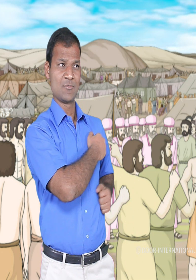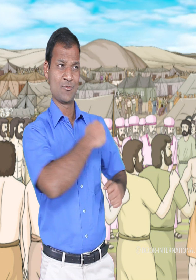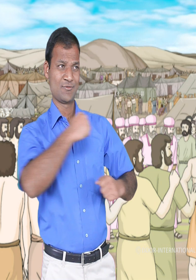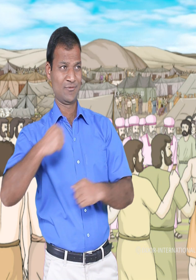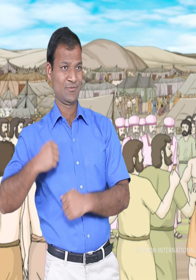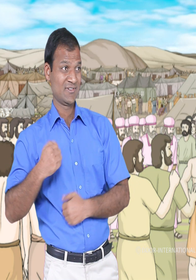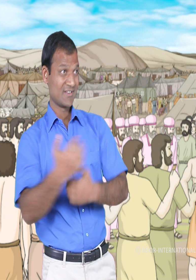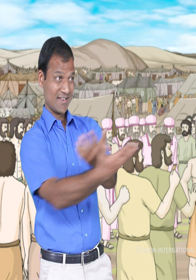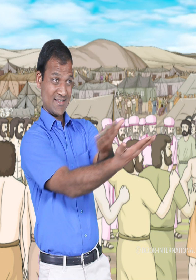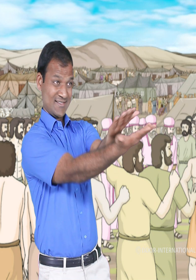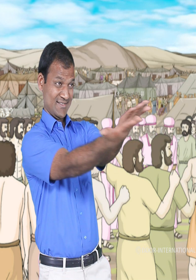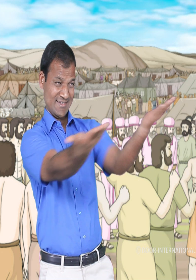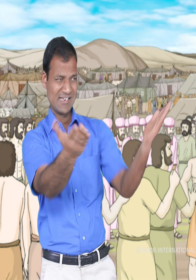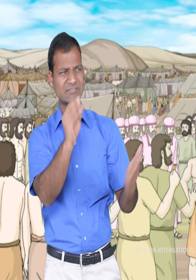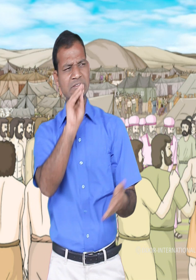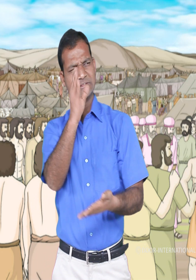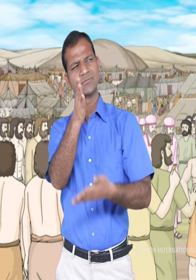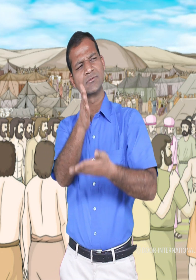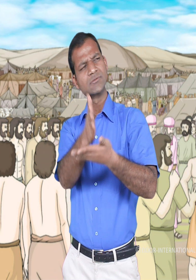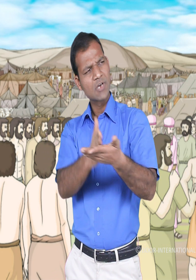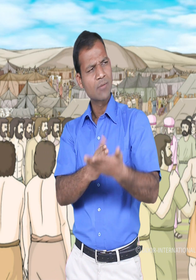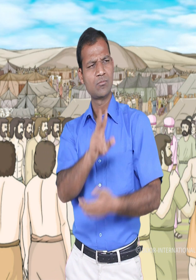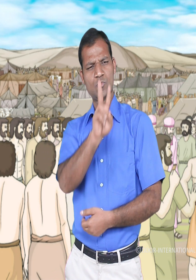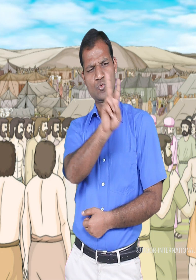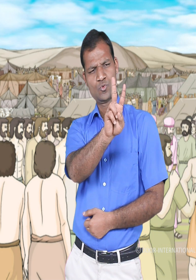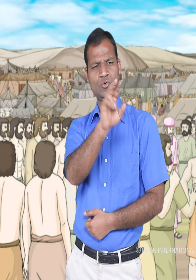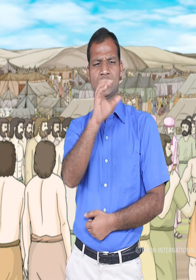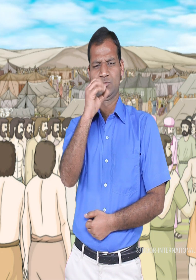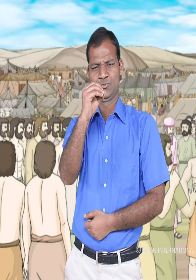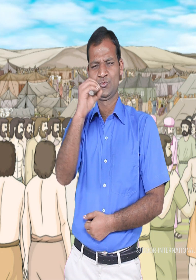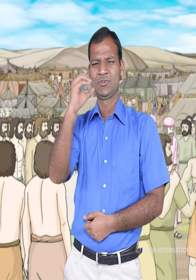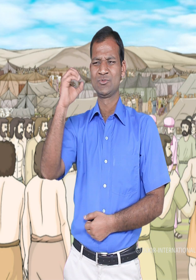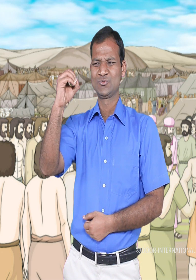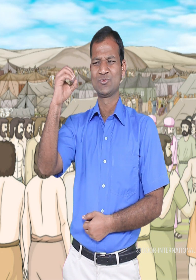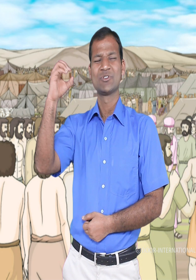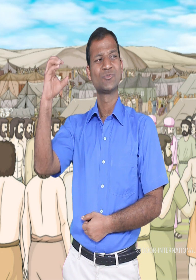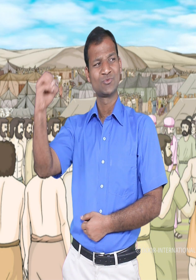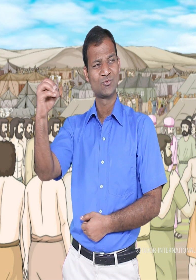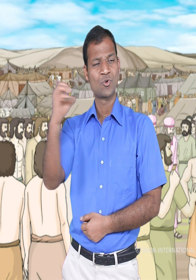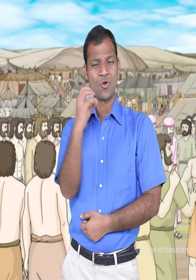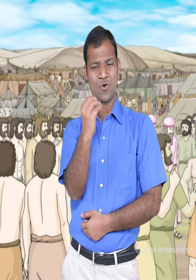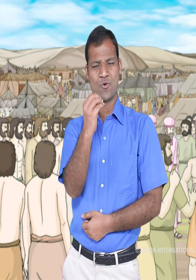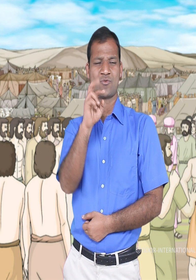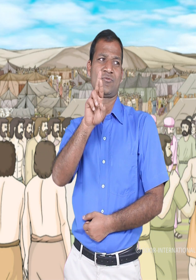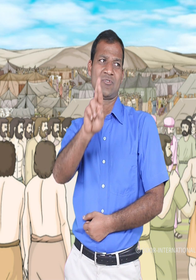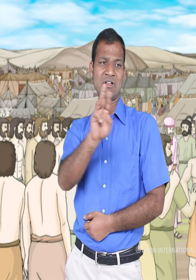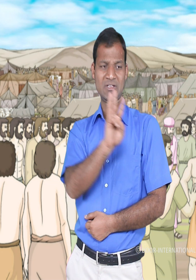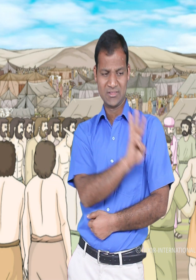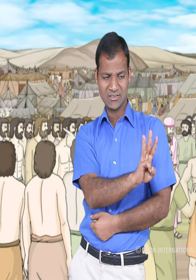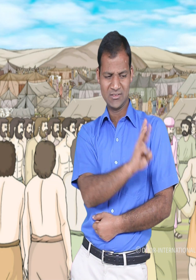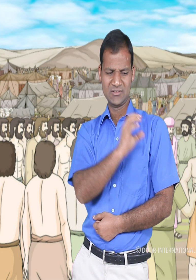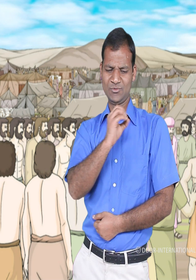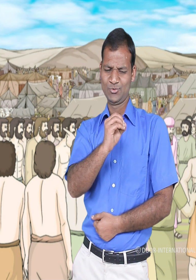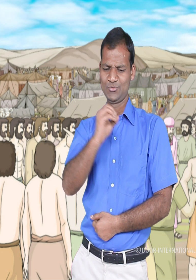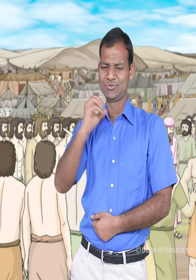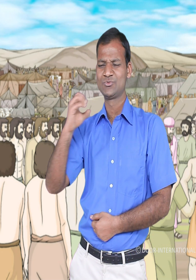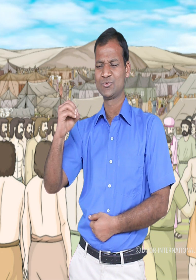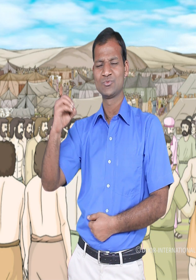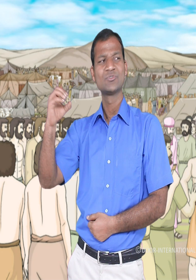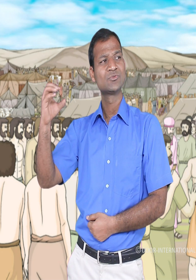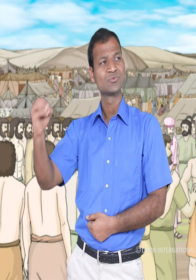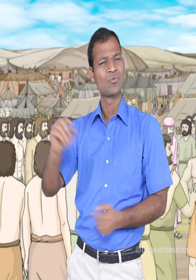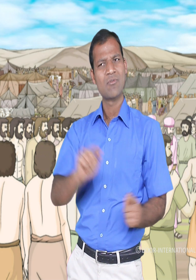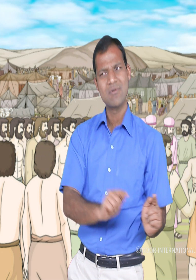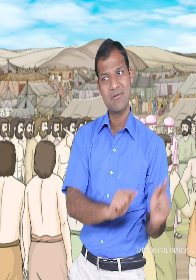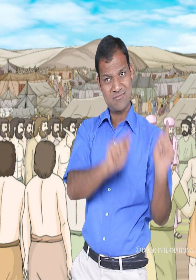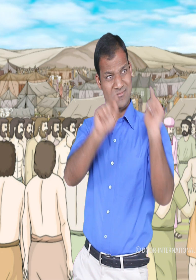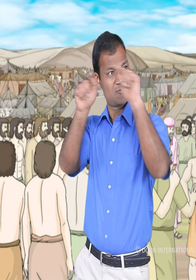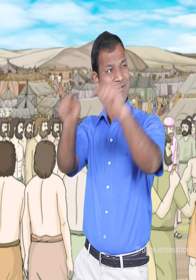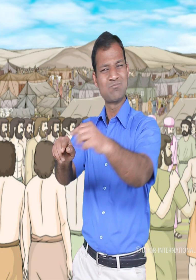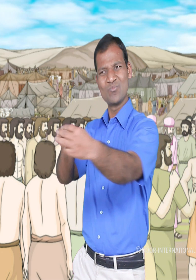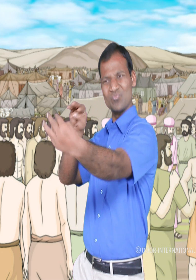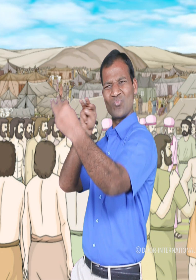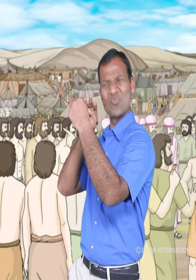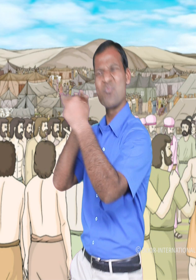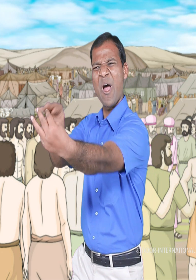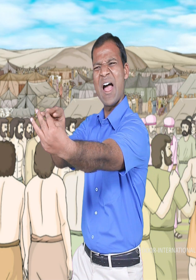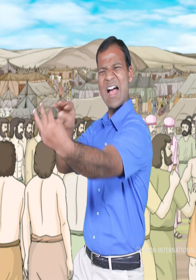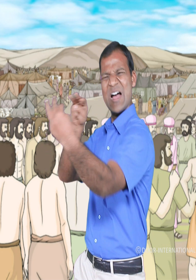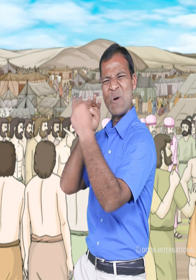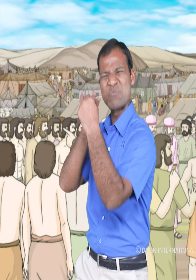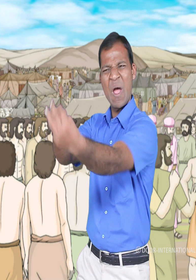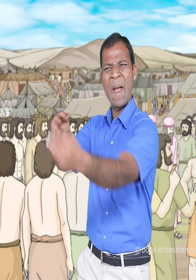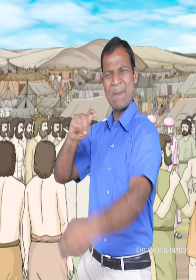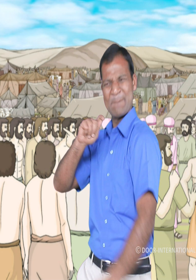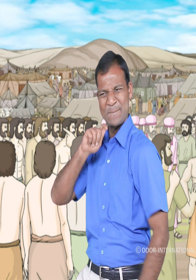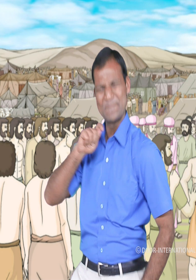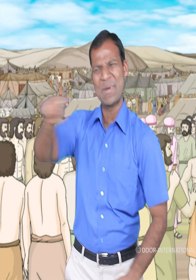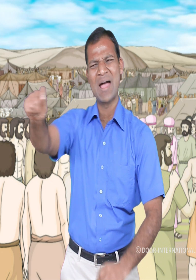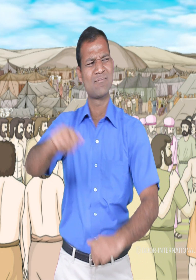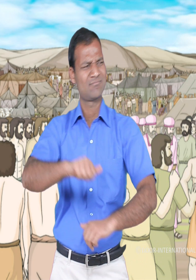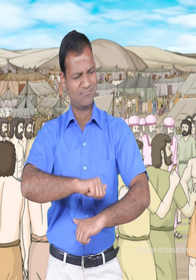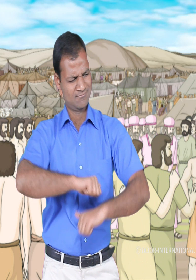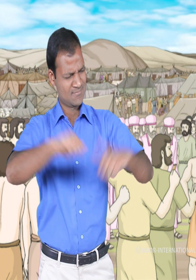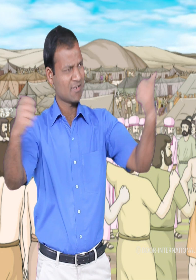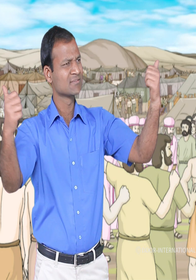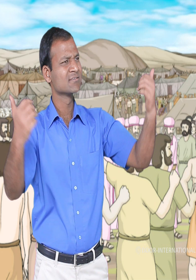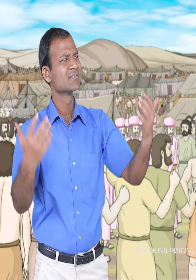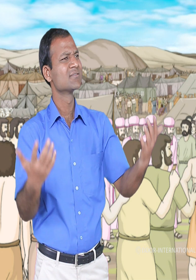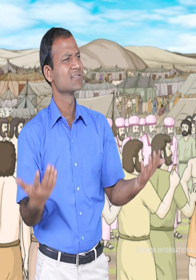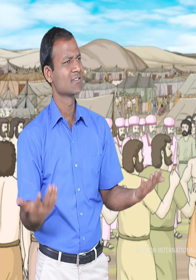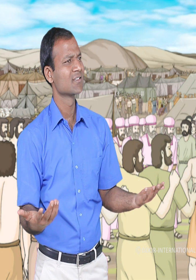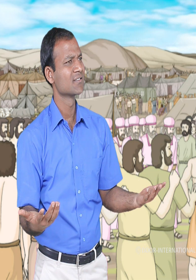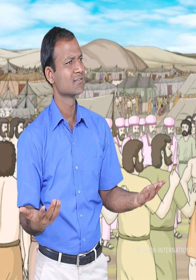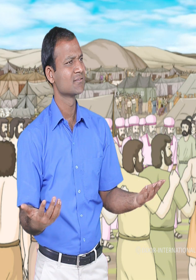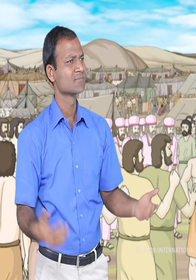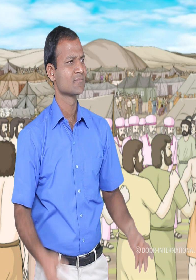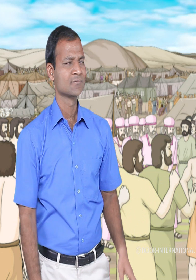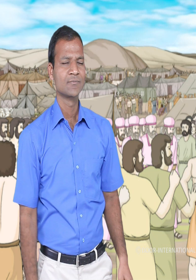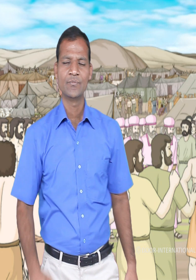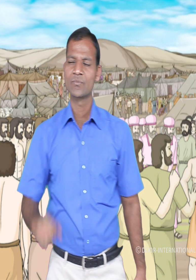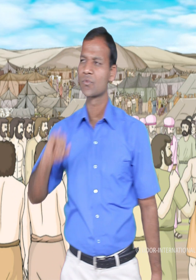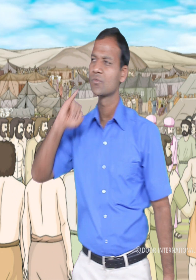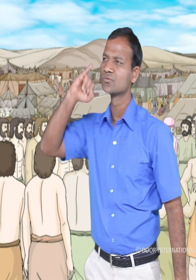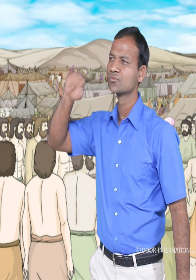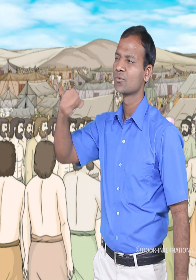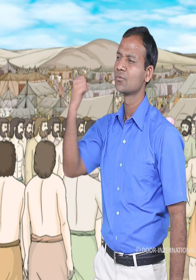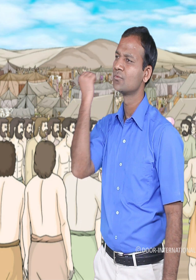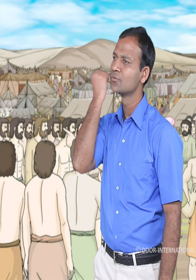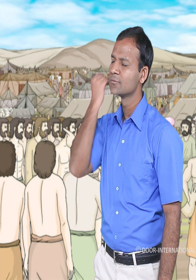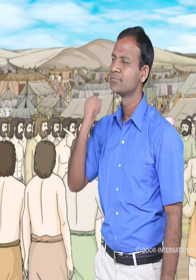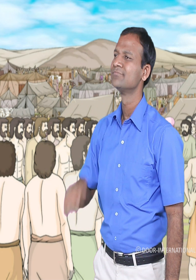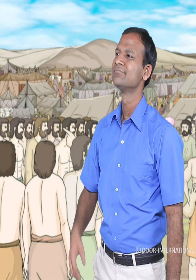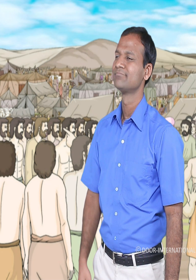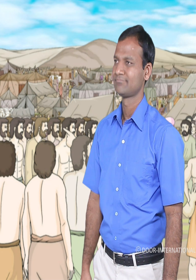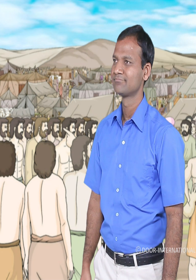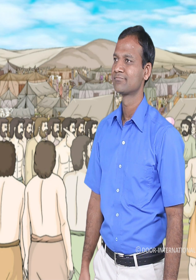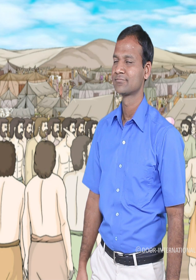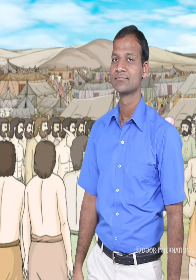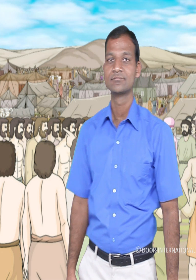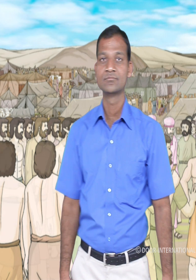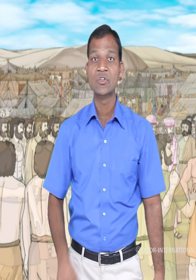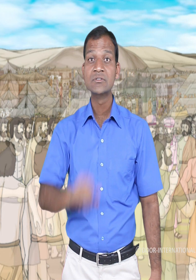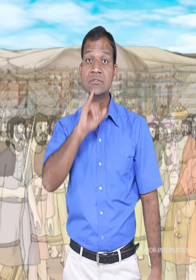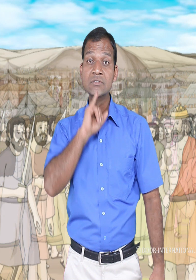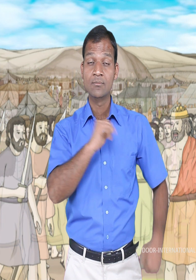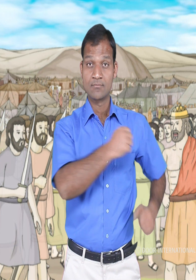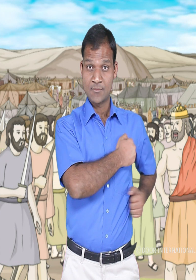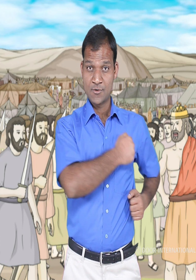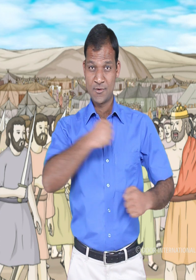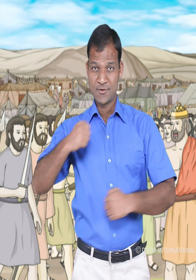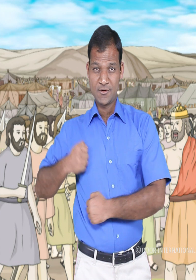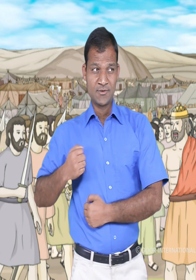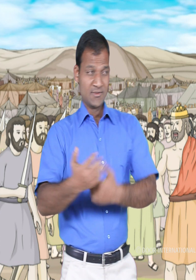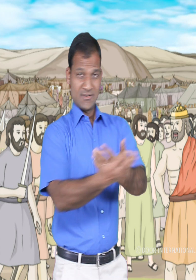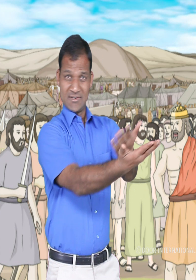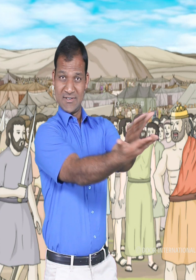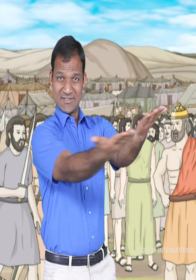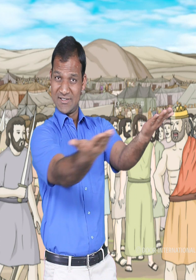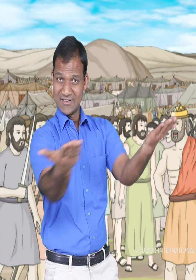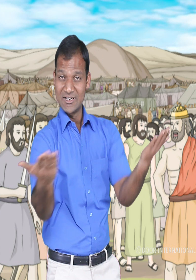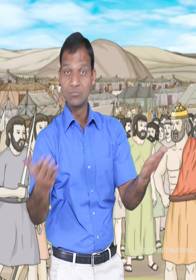Since the people of Ai are so few, you need not wear out all our people there.”